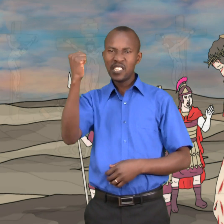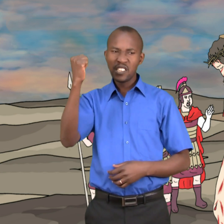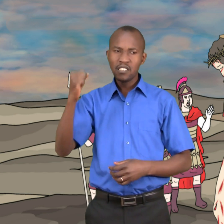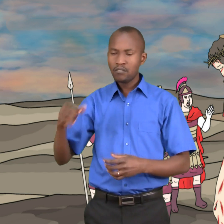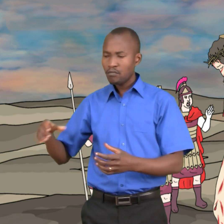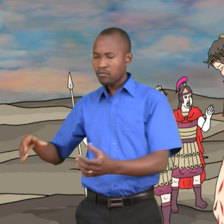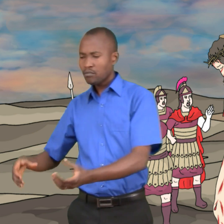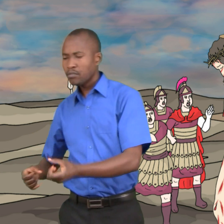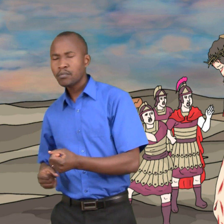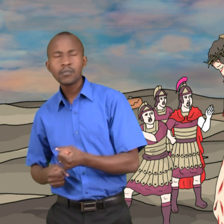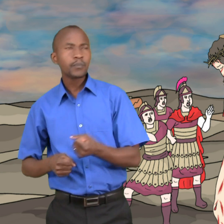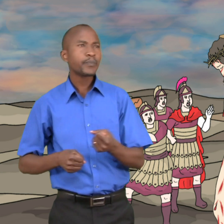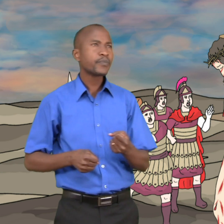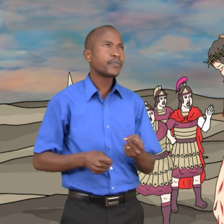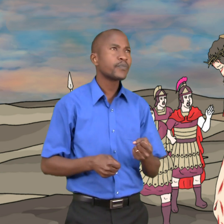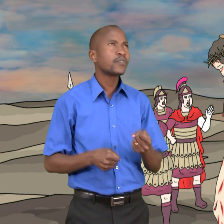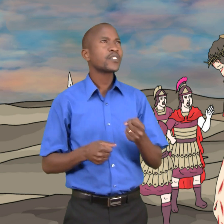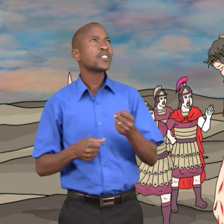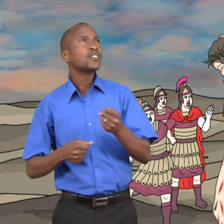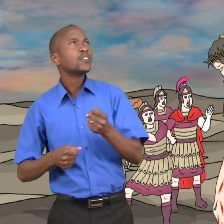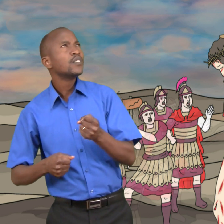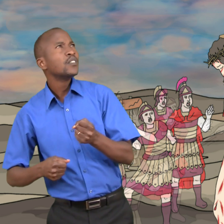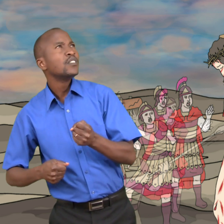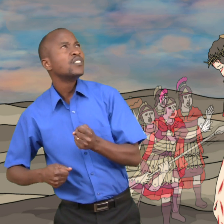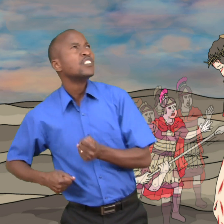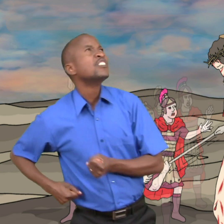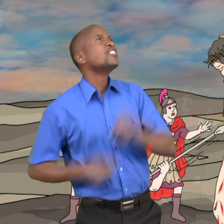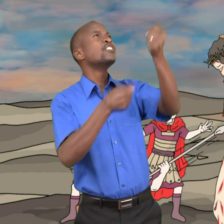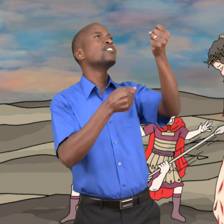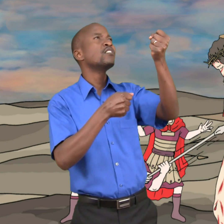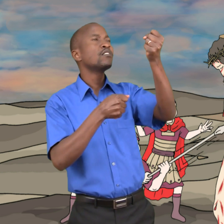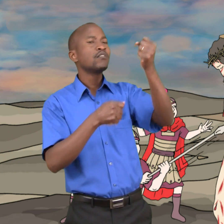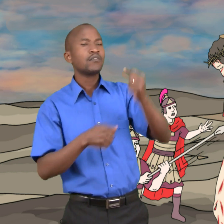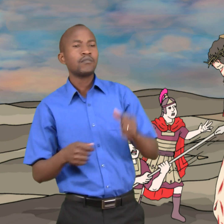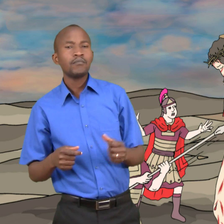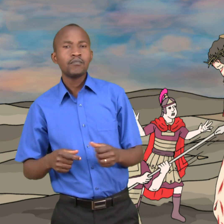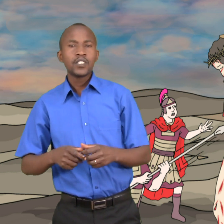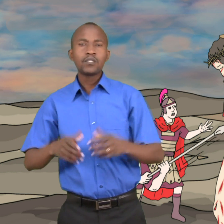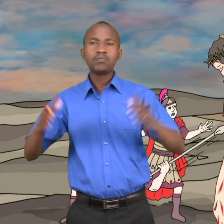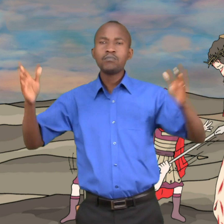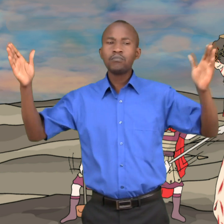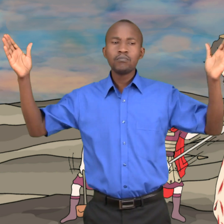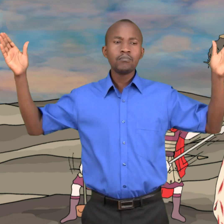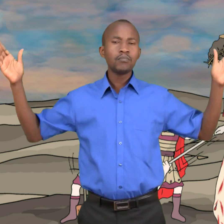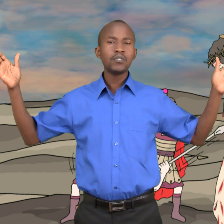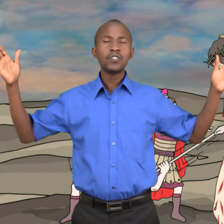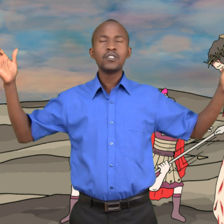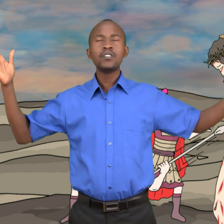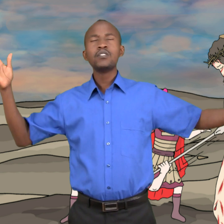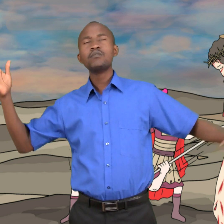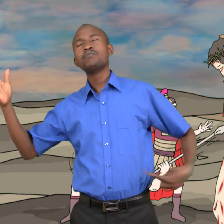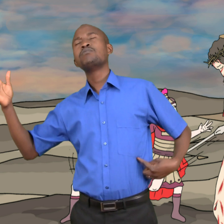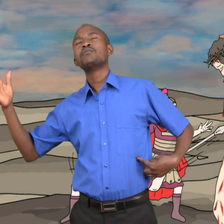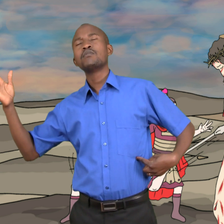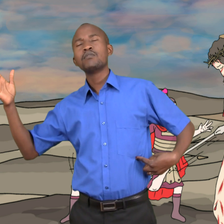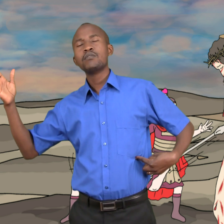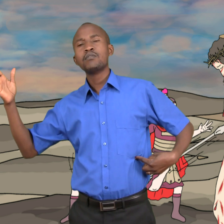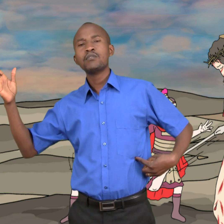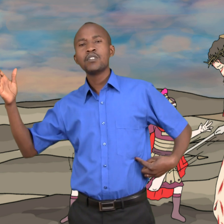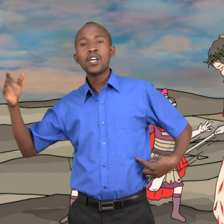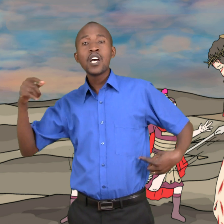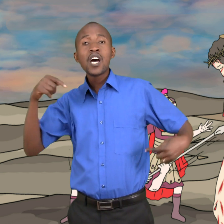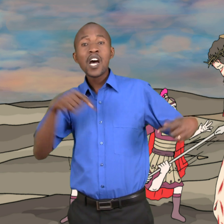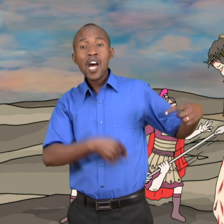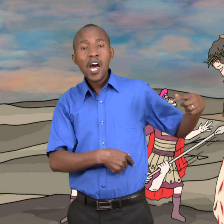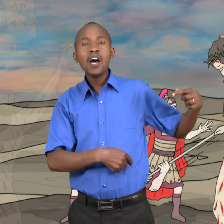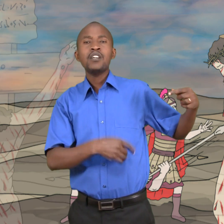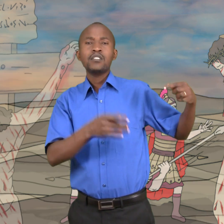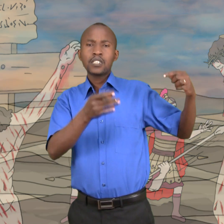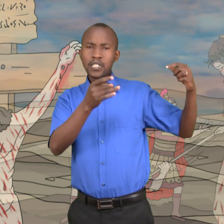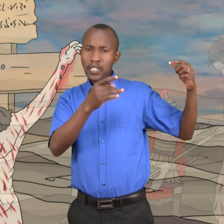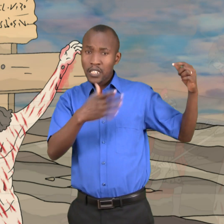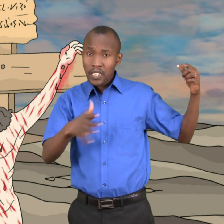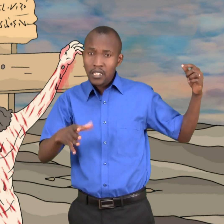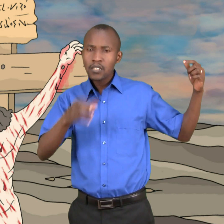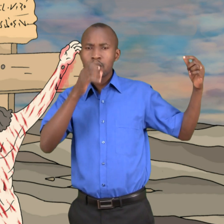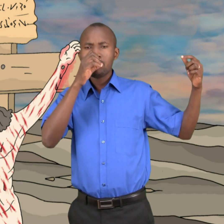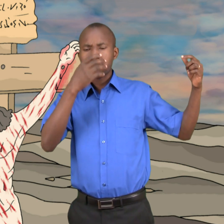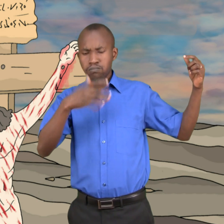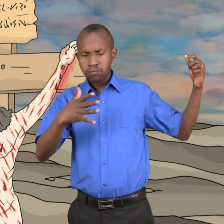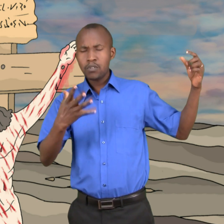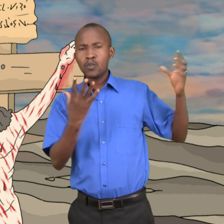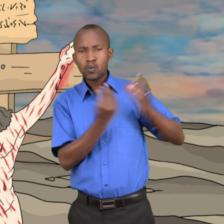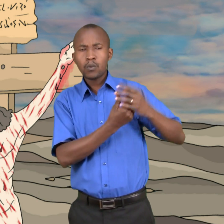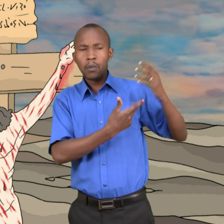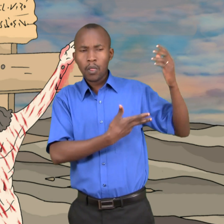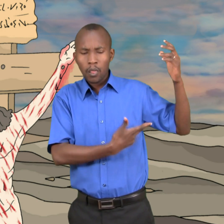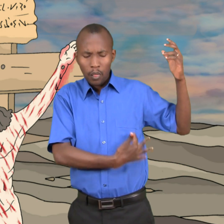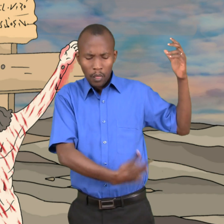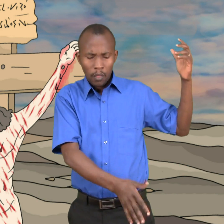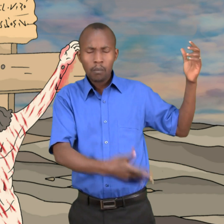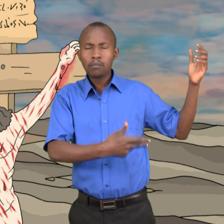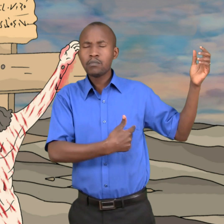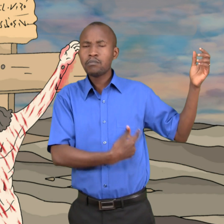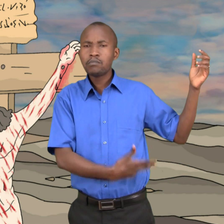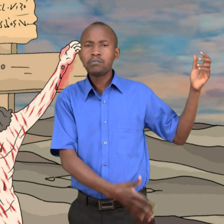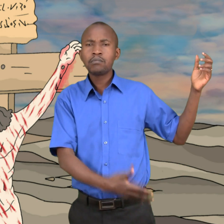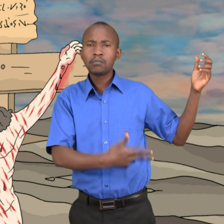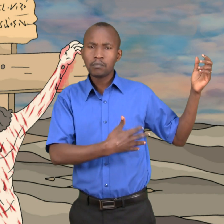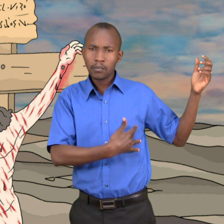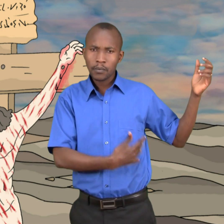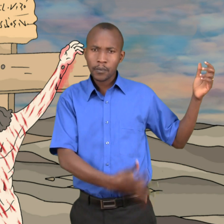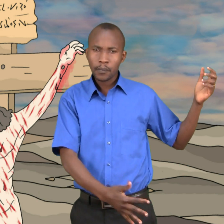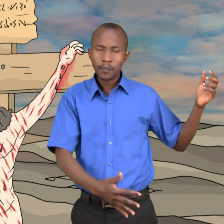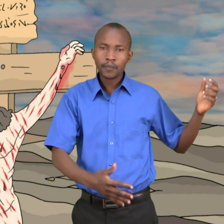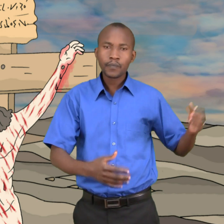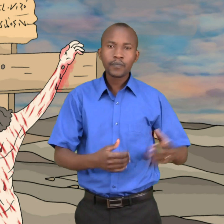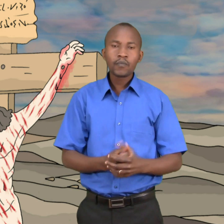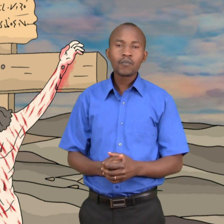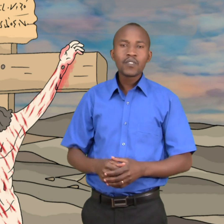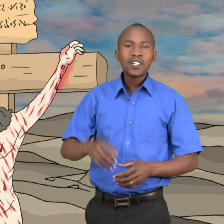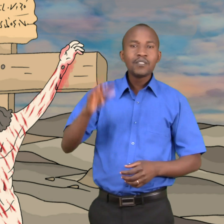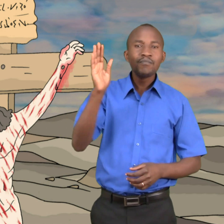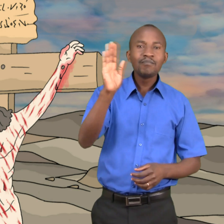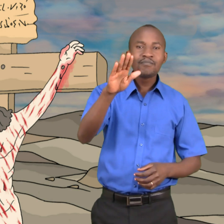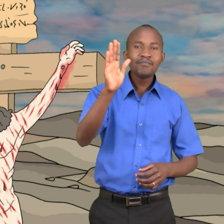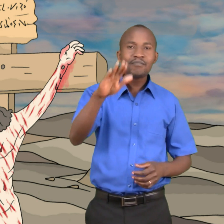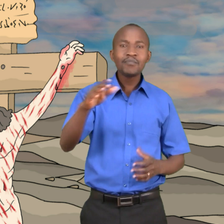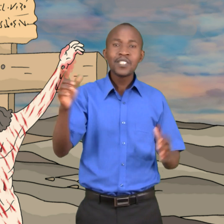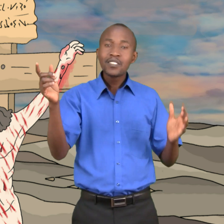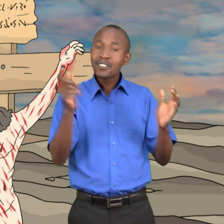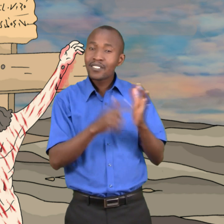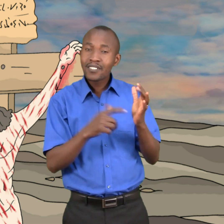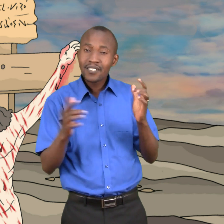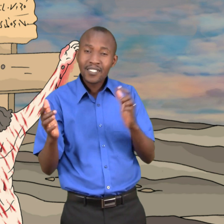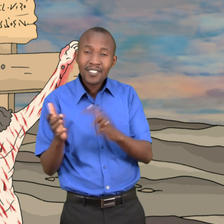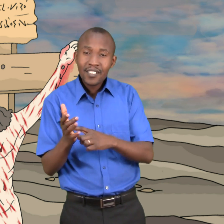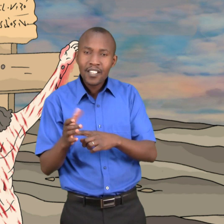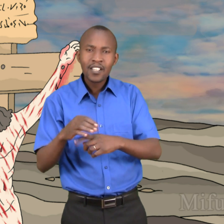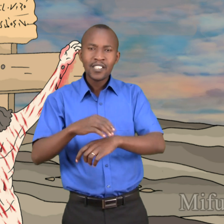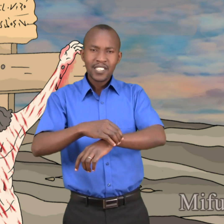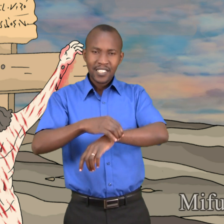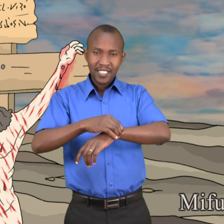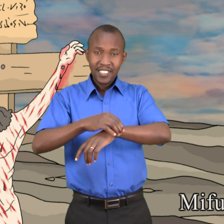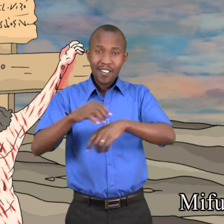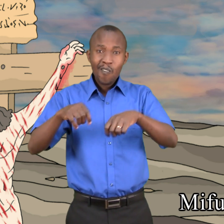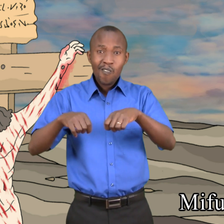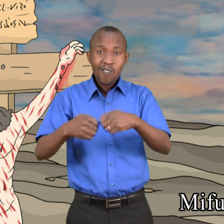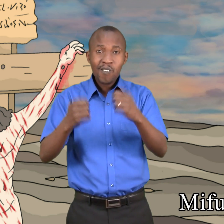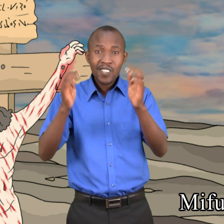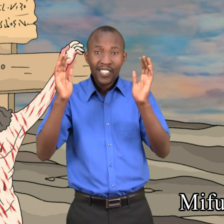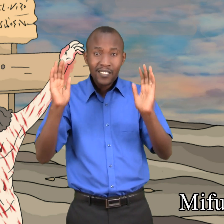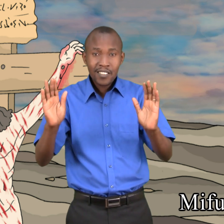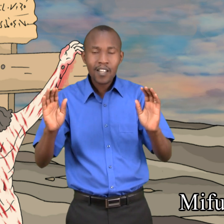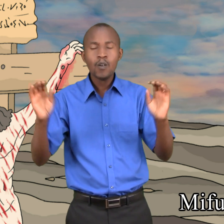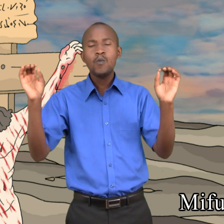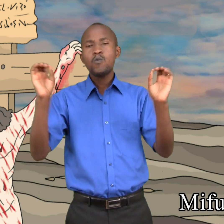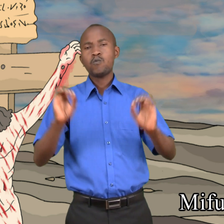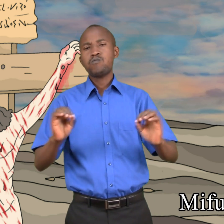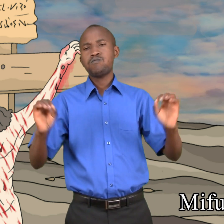Instead, one of the soldiers pierced His side with a spear, and immediately blood and water flowed out. The one who saw it has testified to this, and his testimony is true. He knows that he is telling the truth, so that you also may believe.